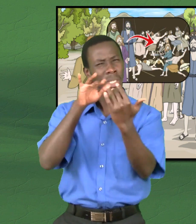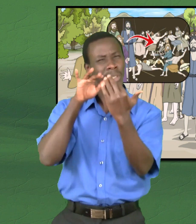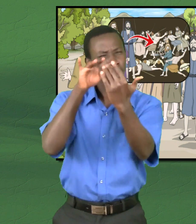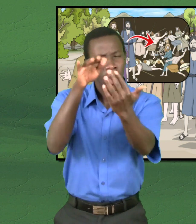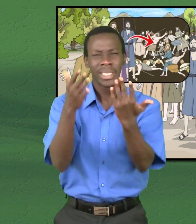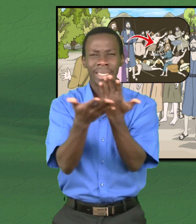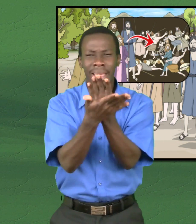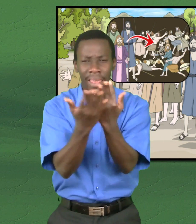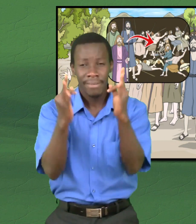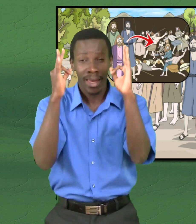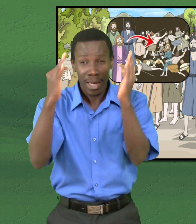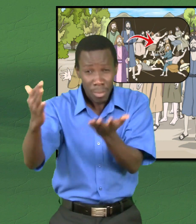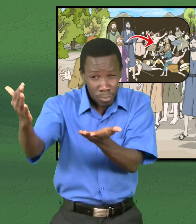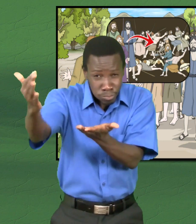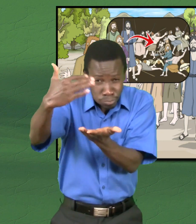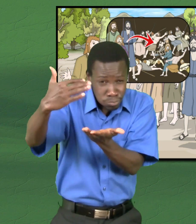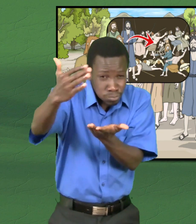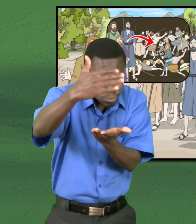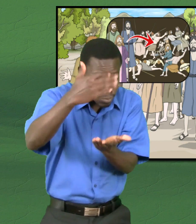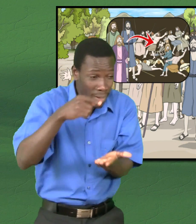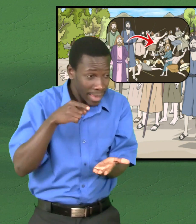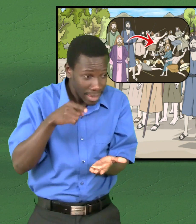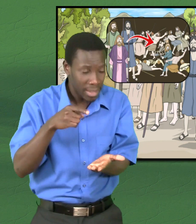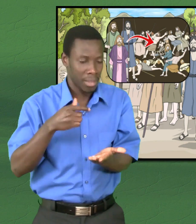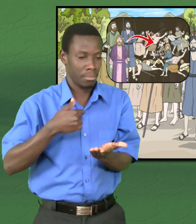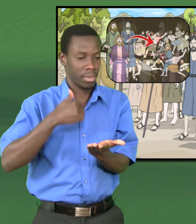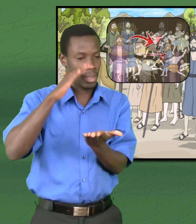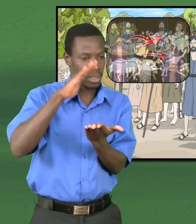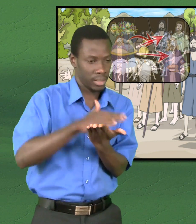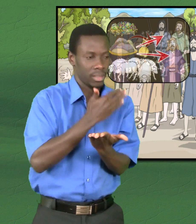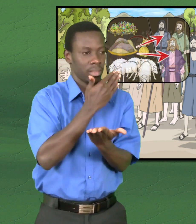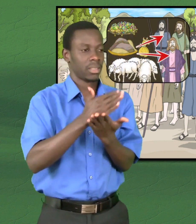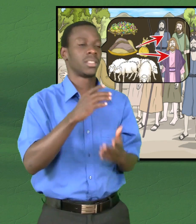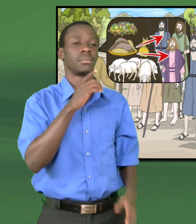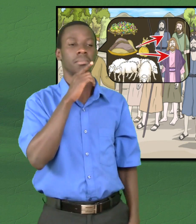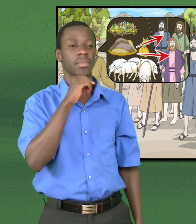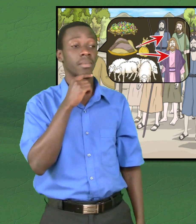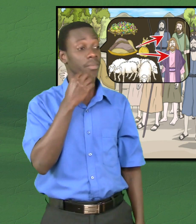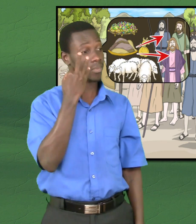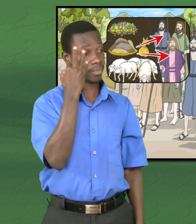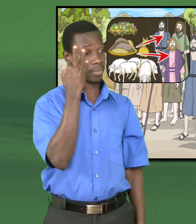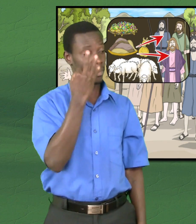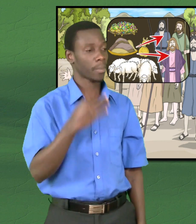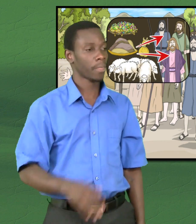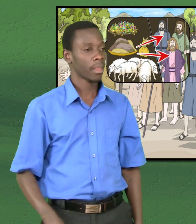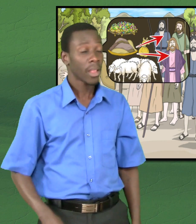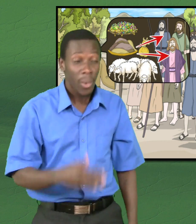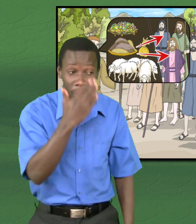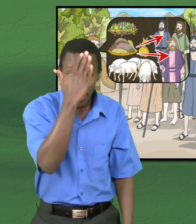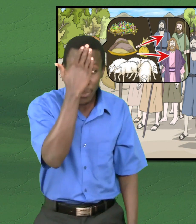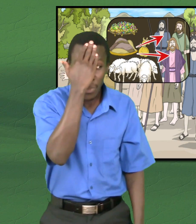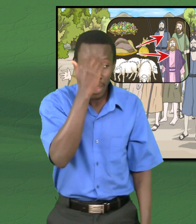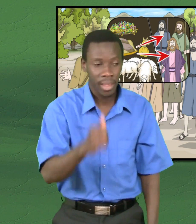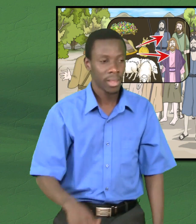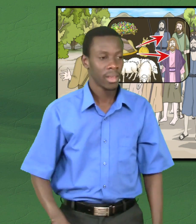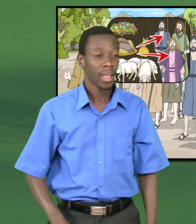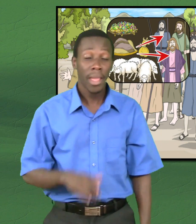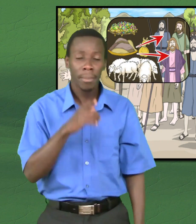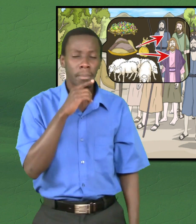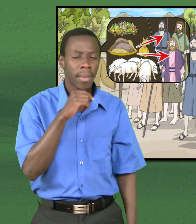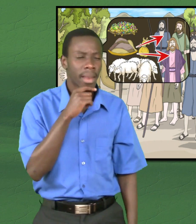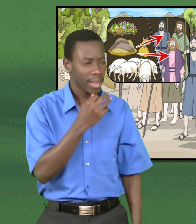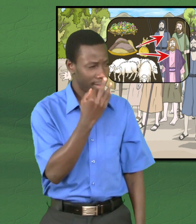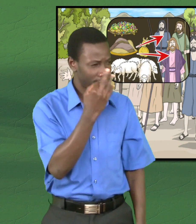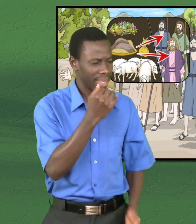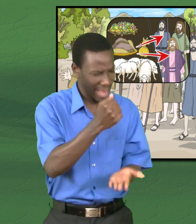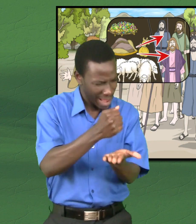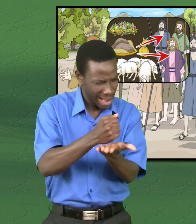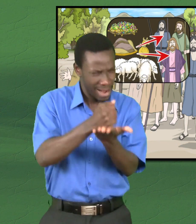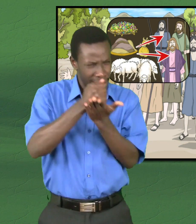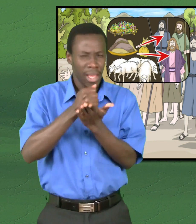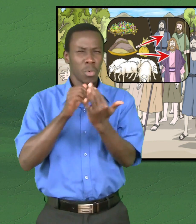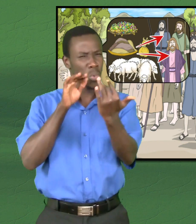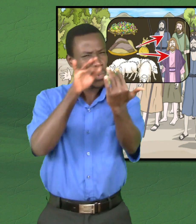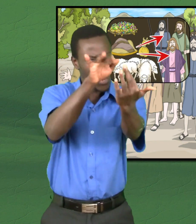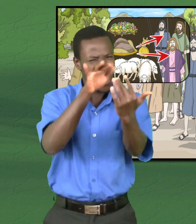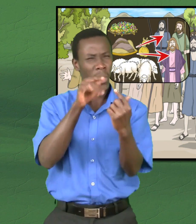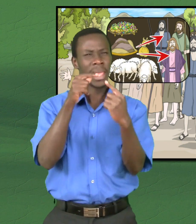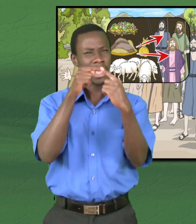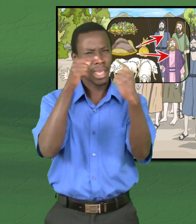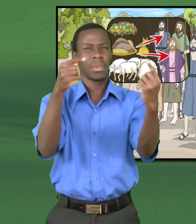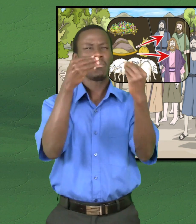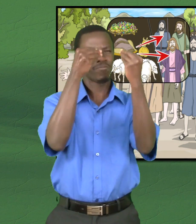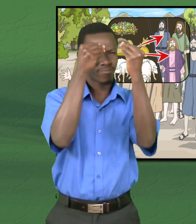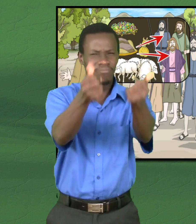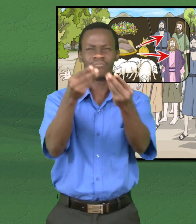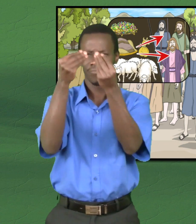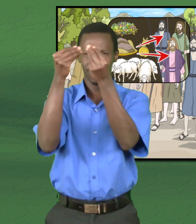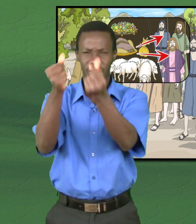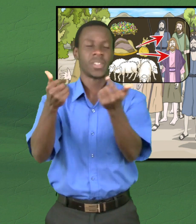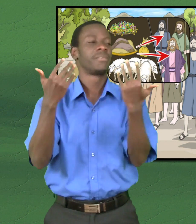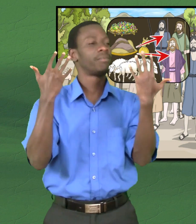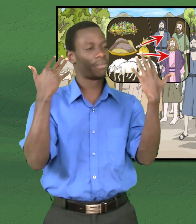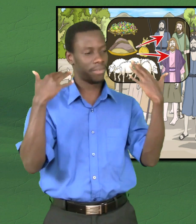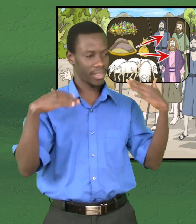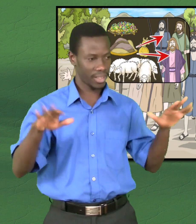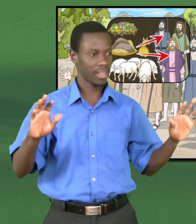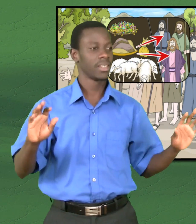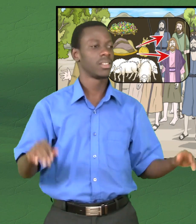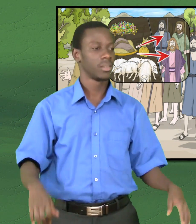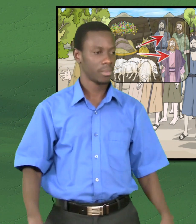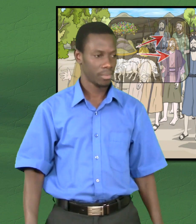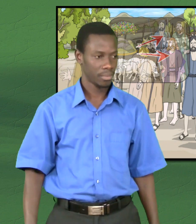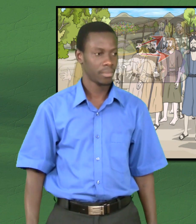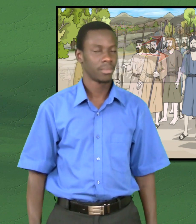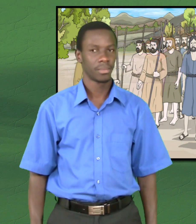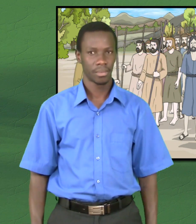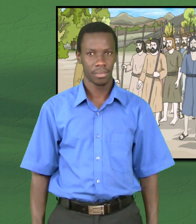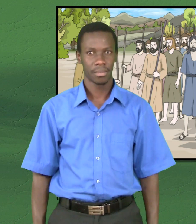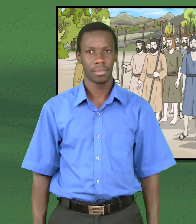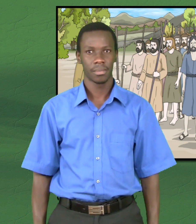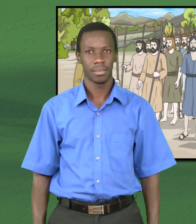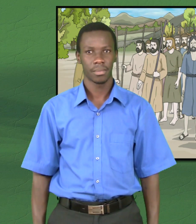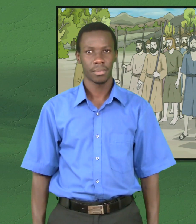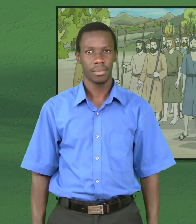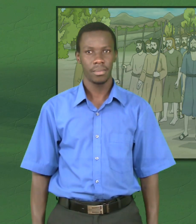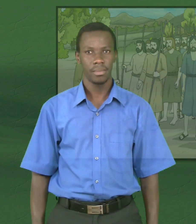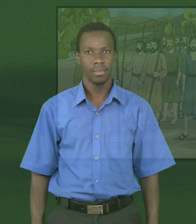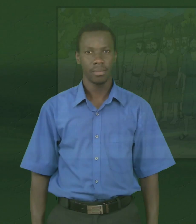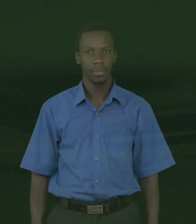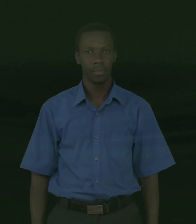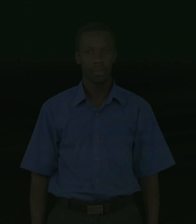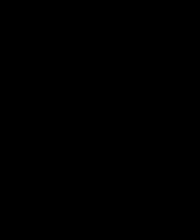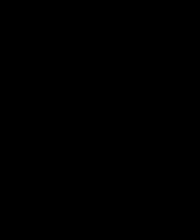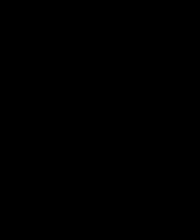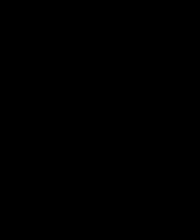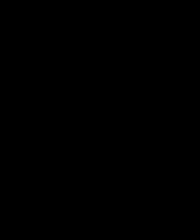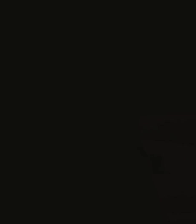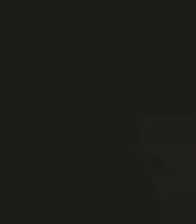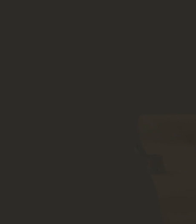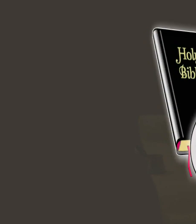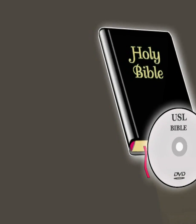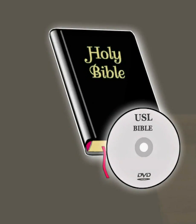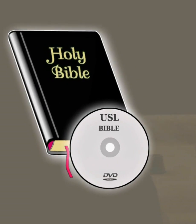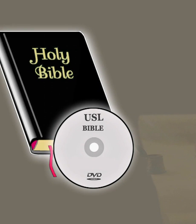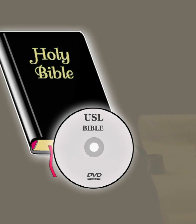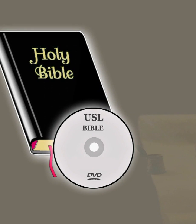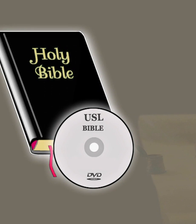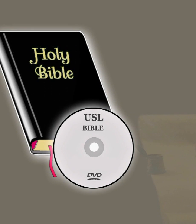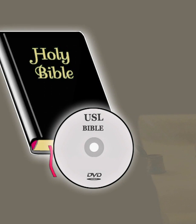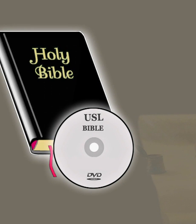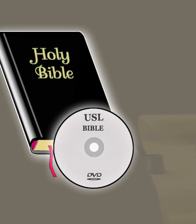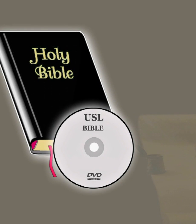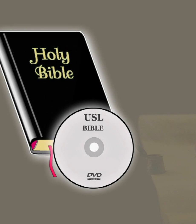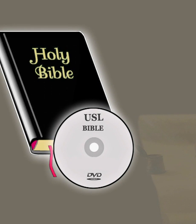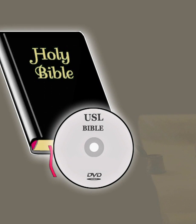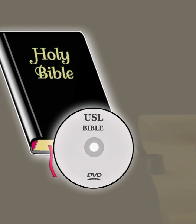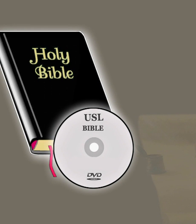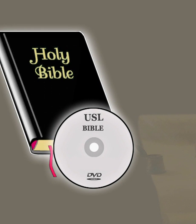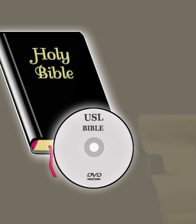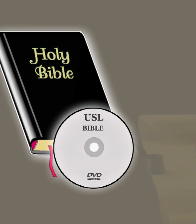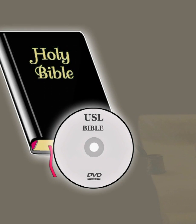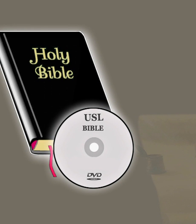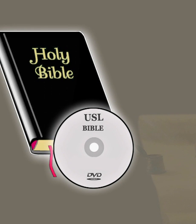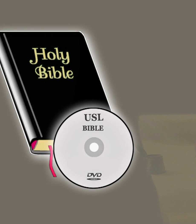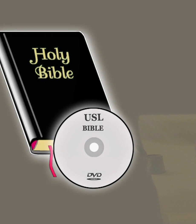They may take their portion.”